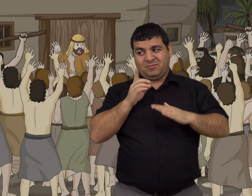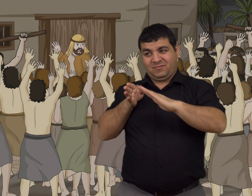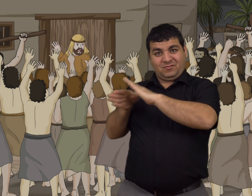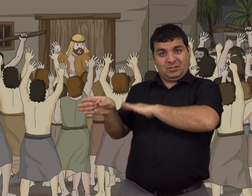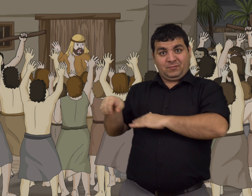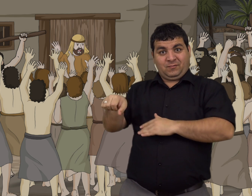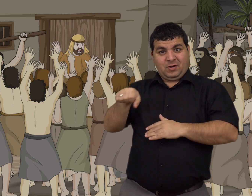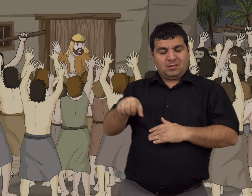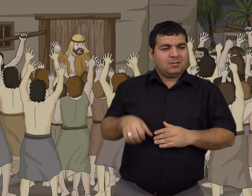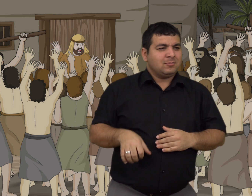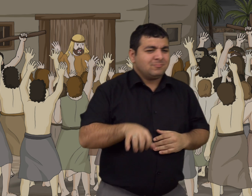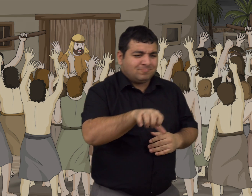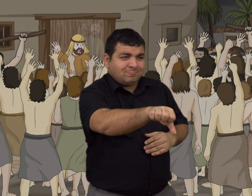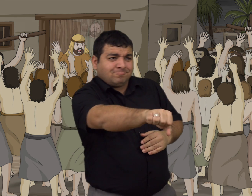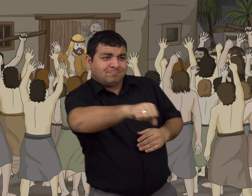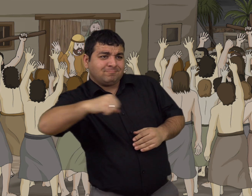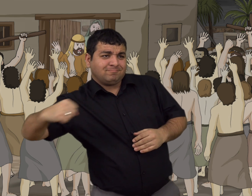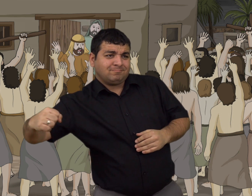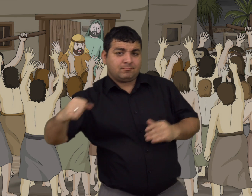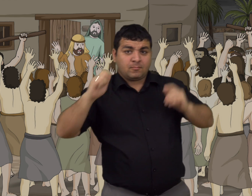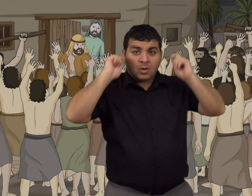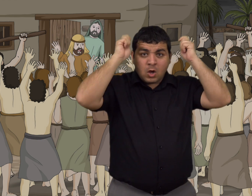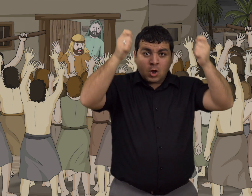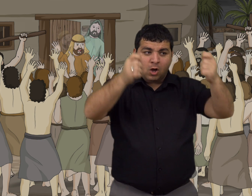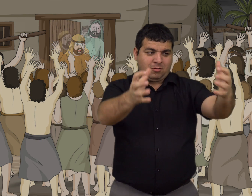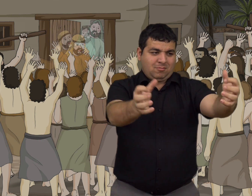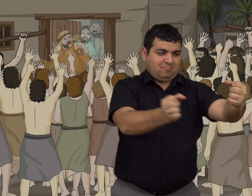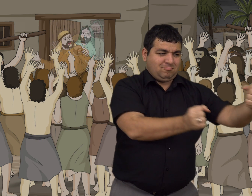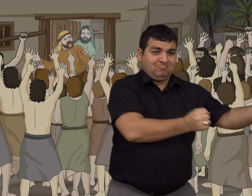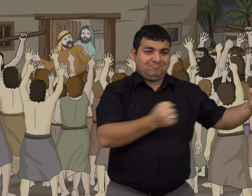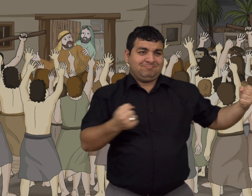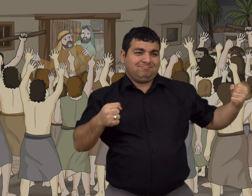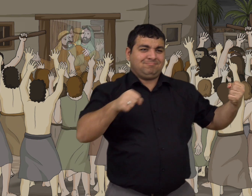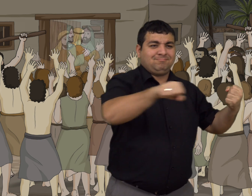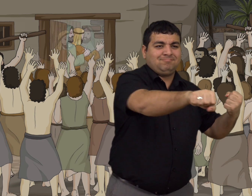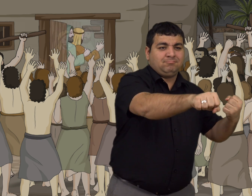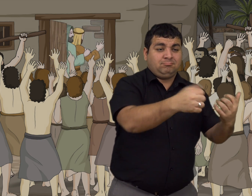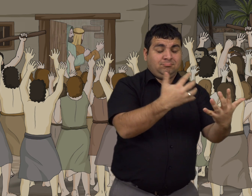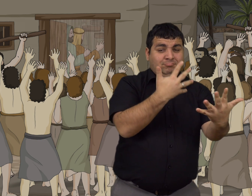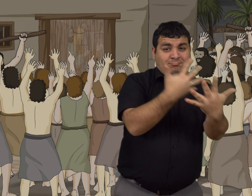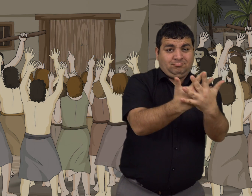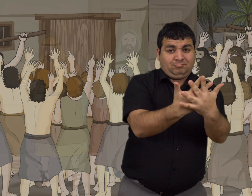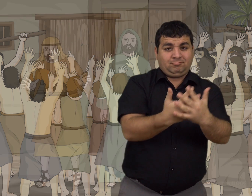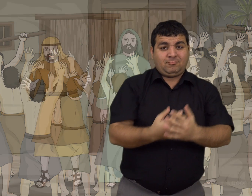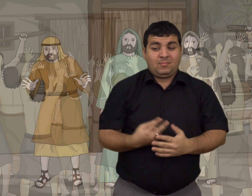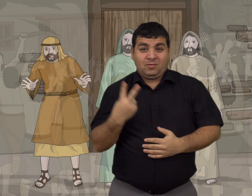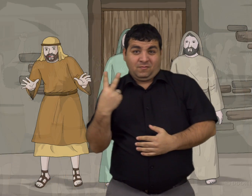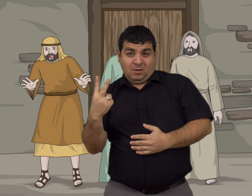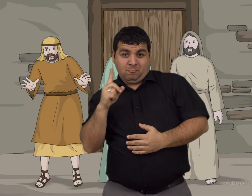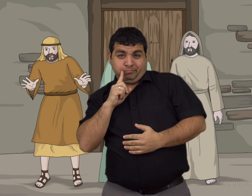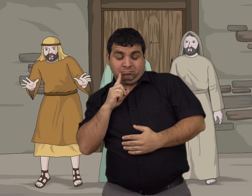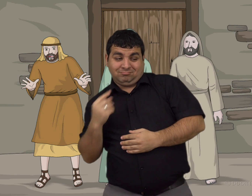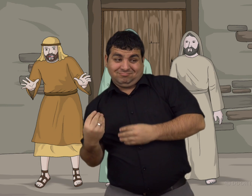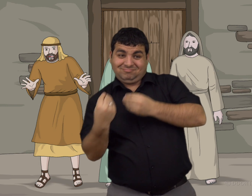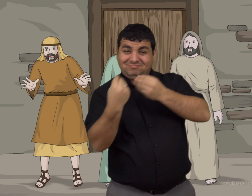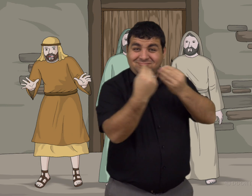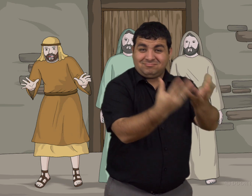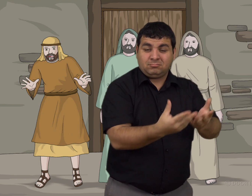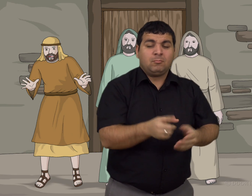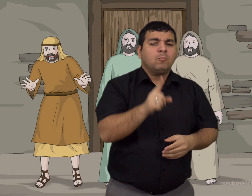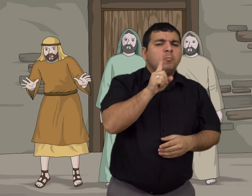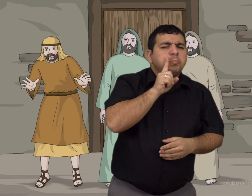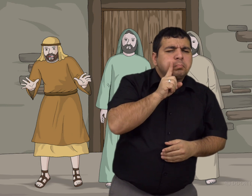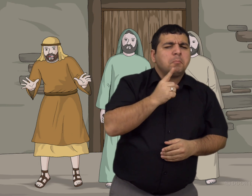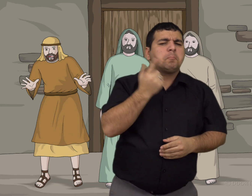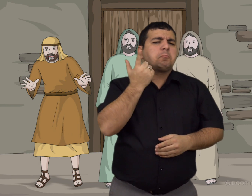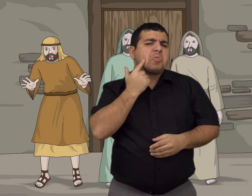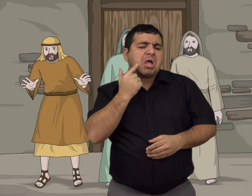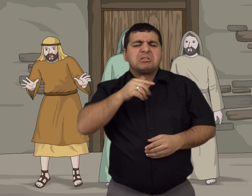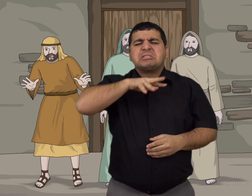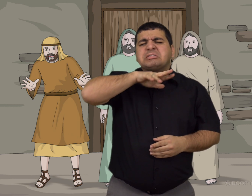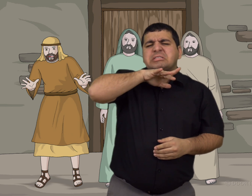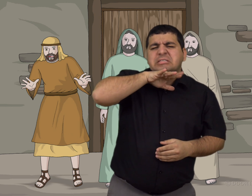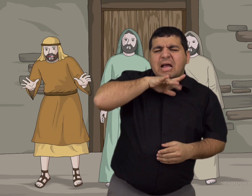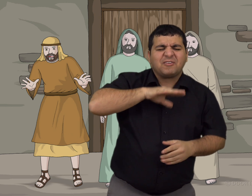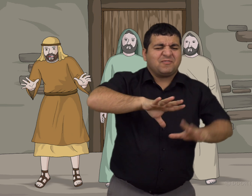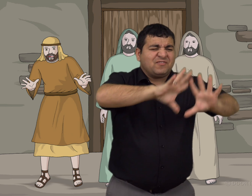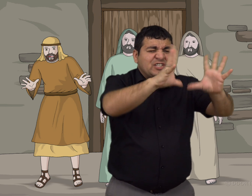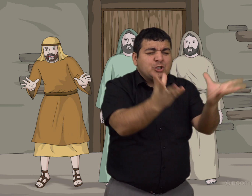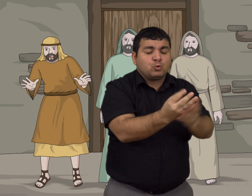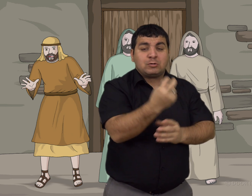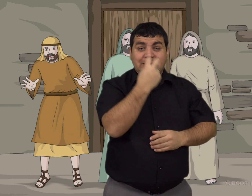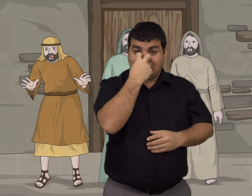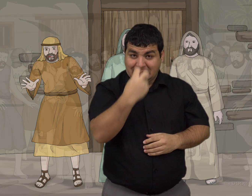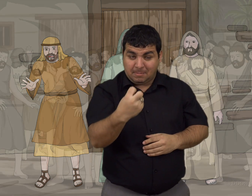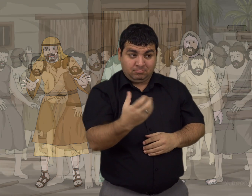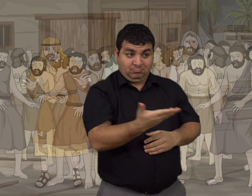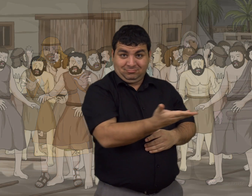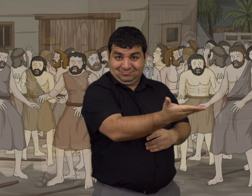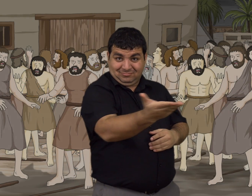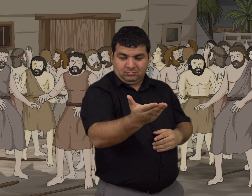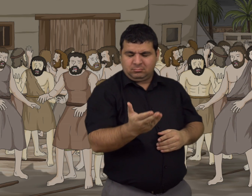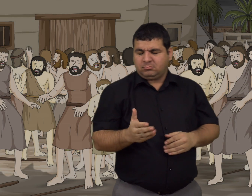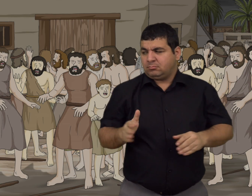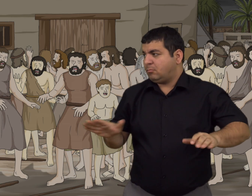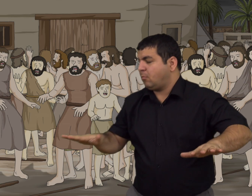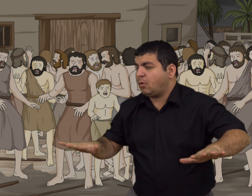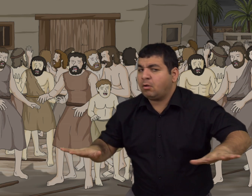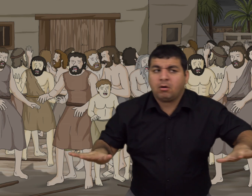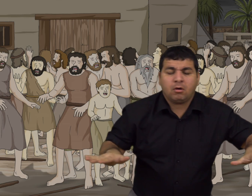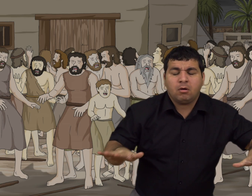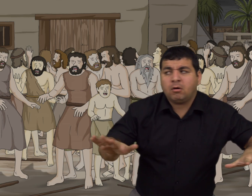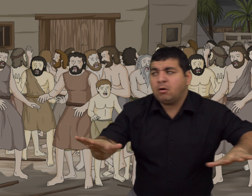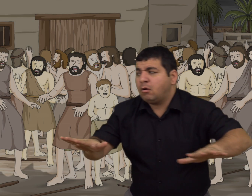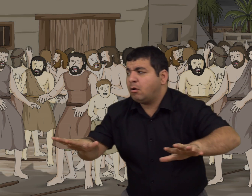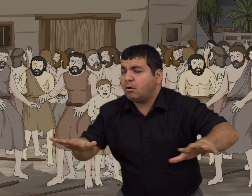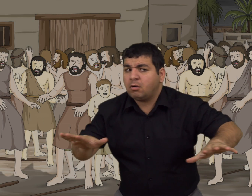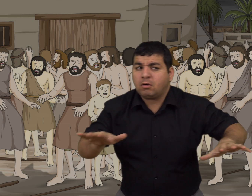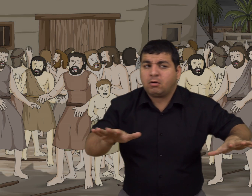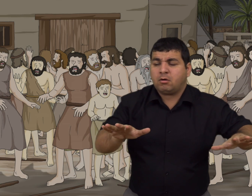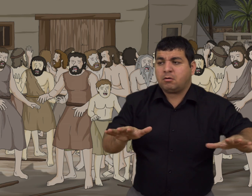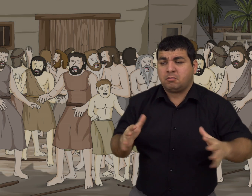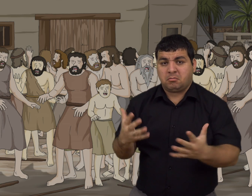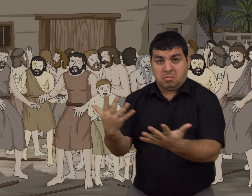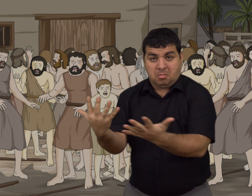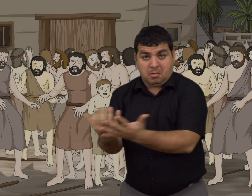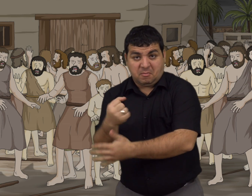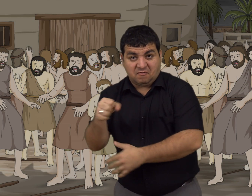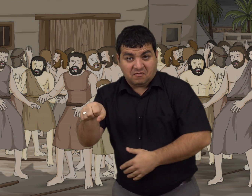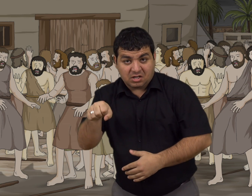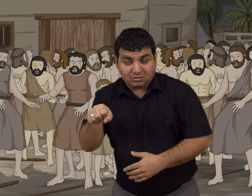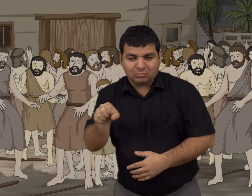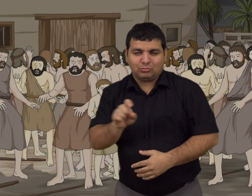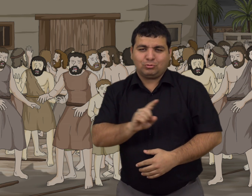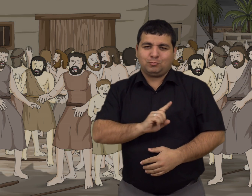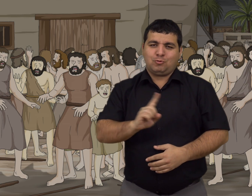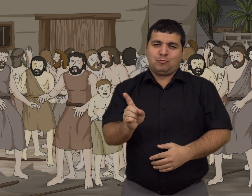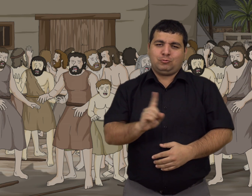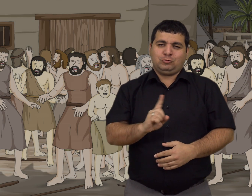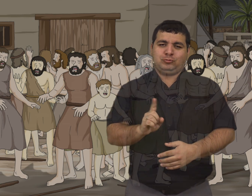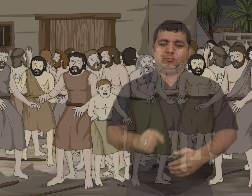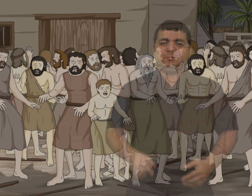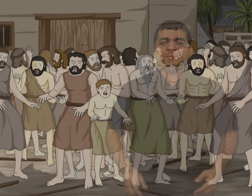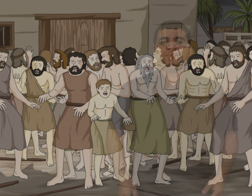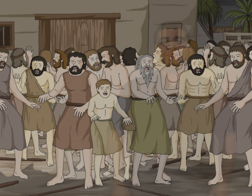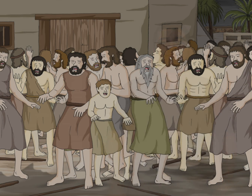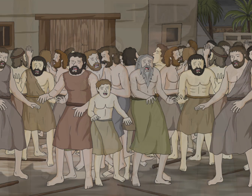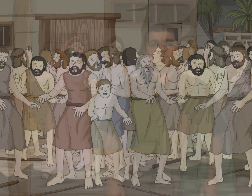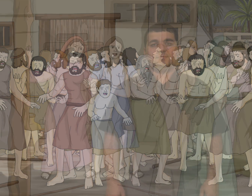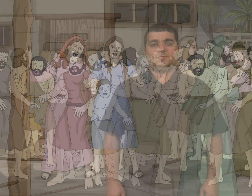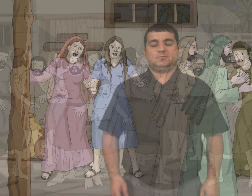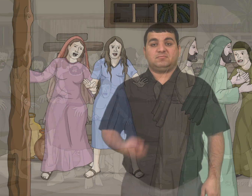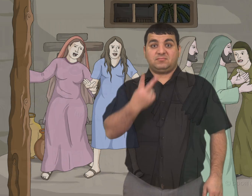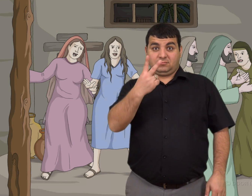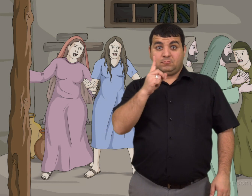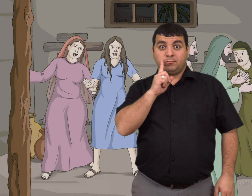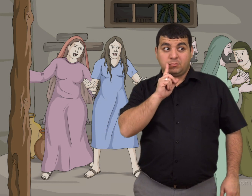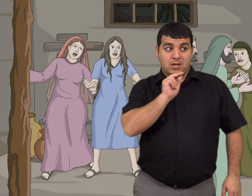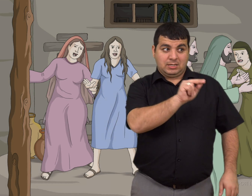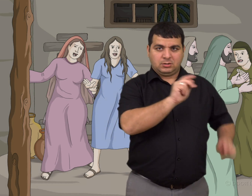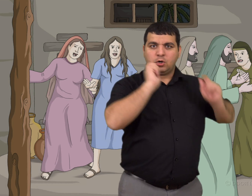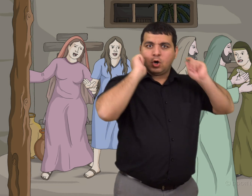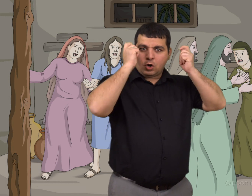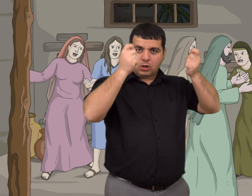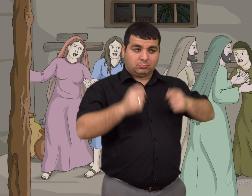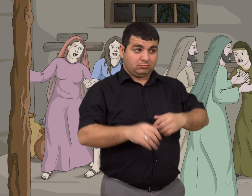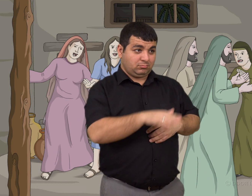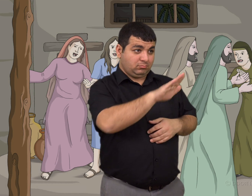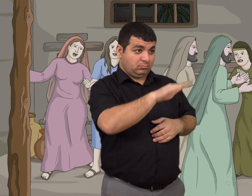But the men inside reached out, pulled Lot into the house with them, and shut the door. And they struck the men at the entrance, young and old, with blindness, so that they wearied themselves trying to find the door.